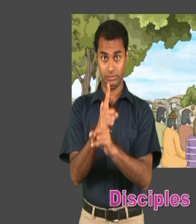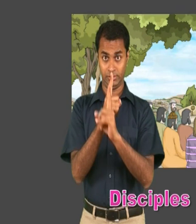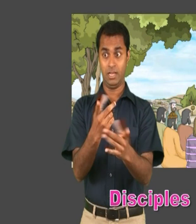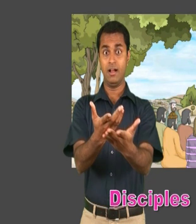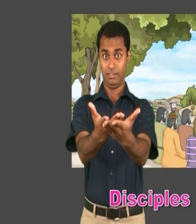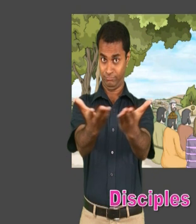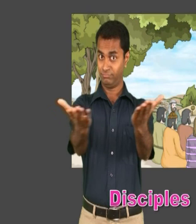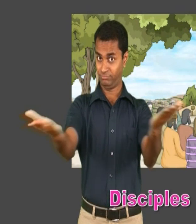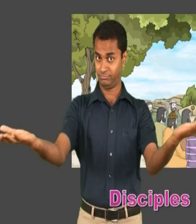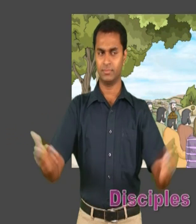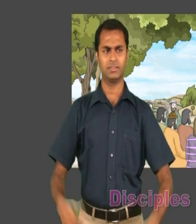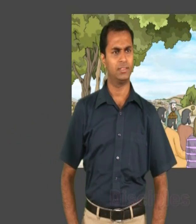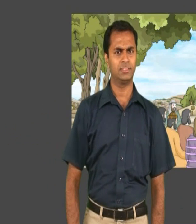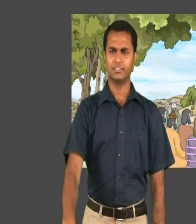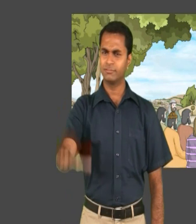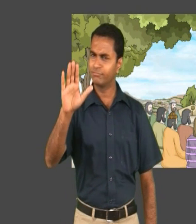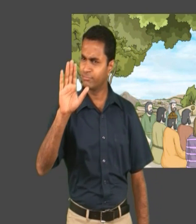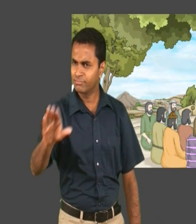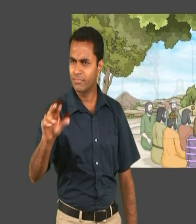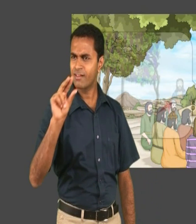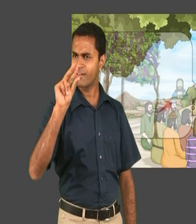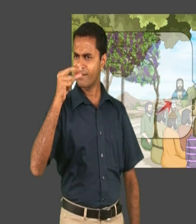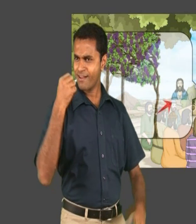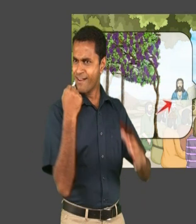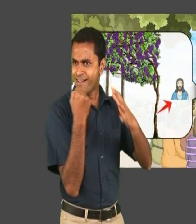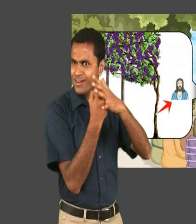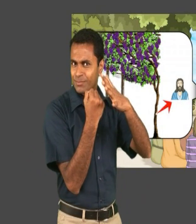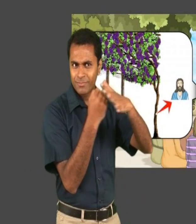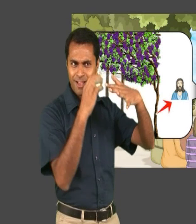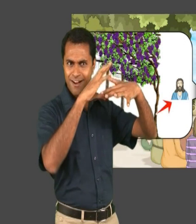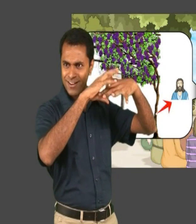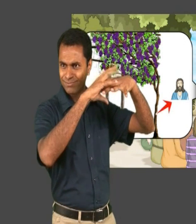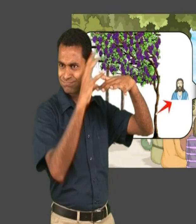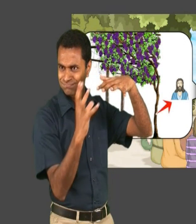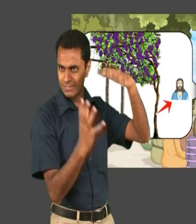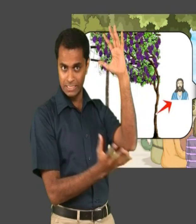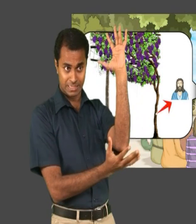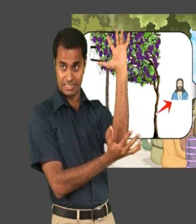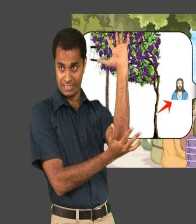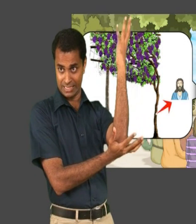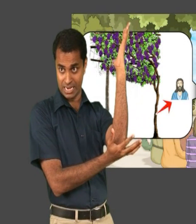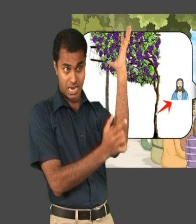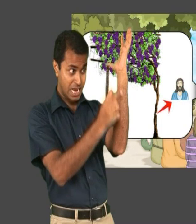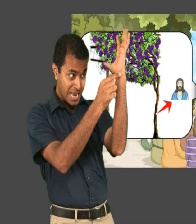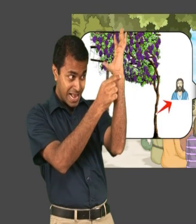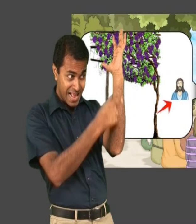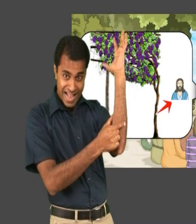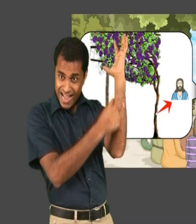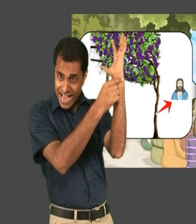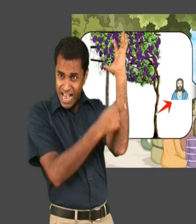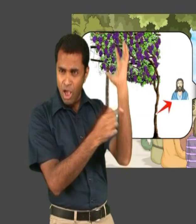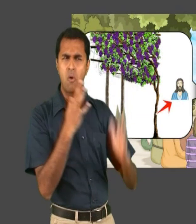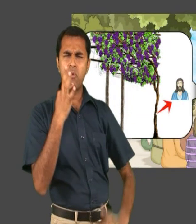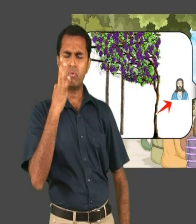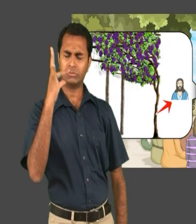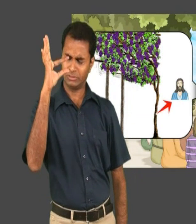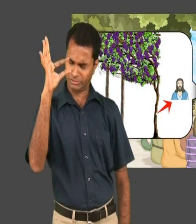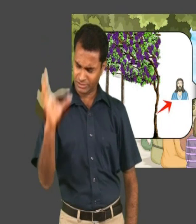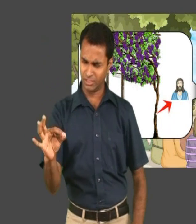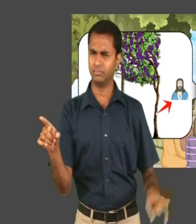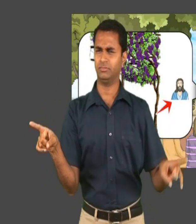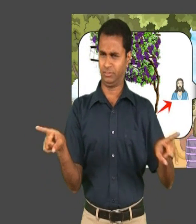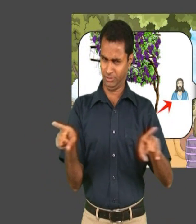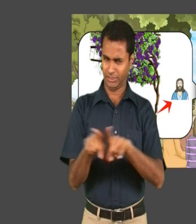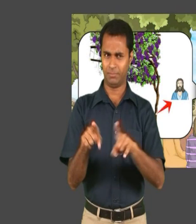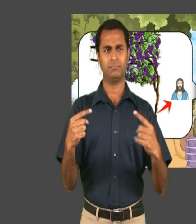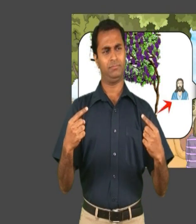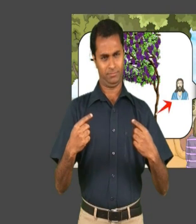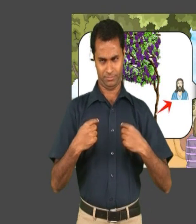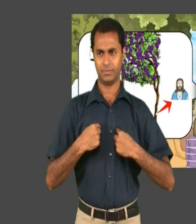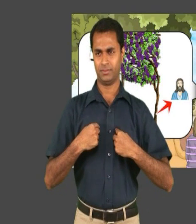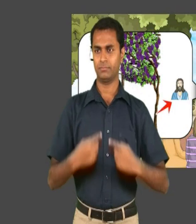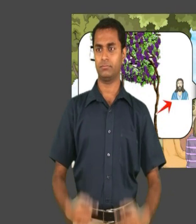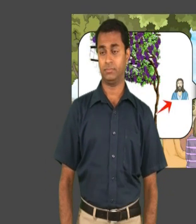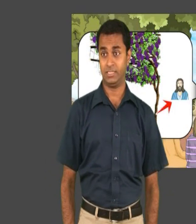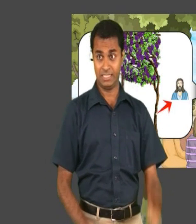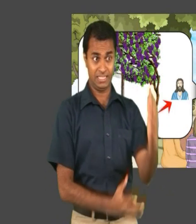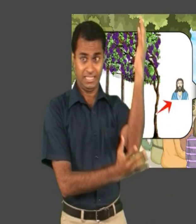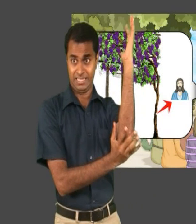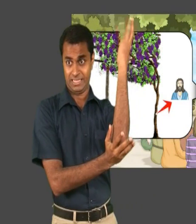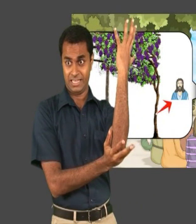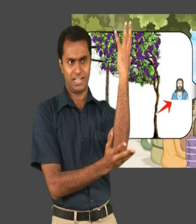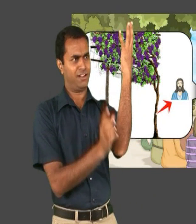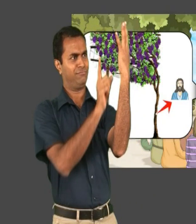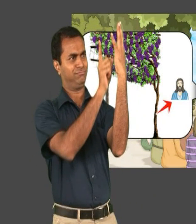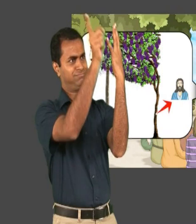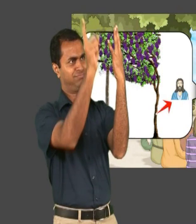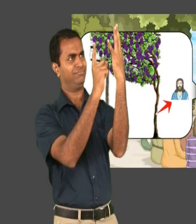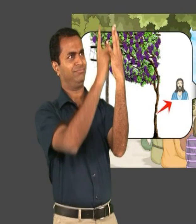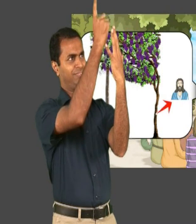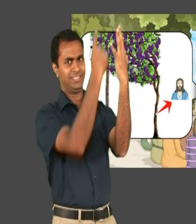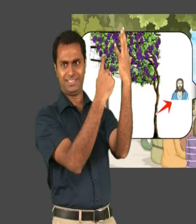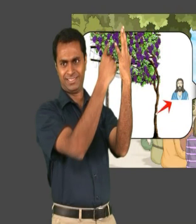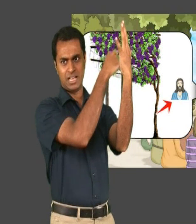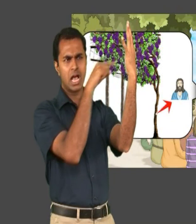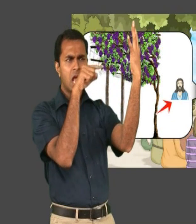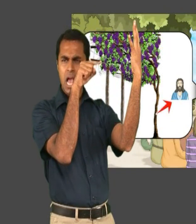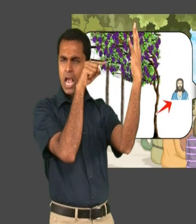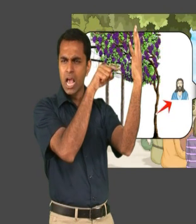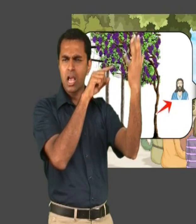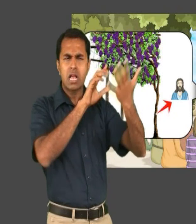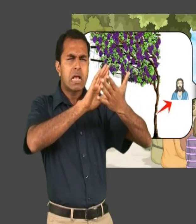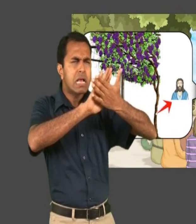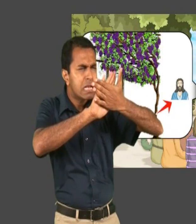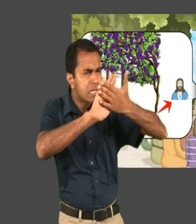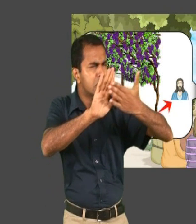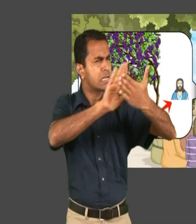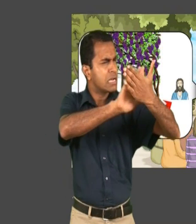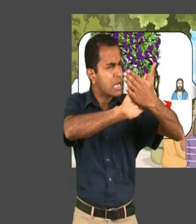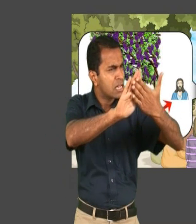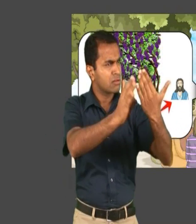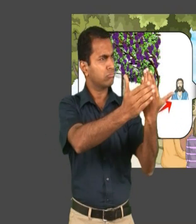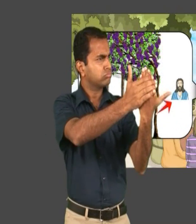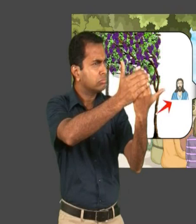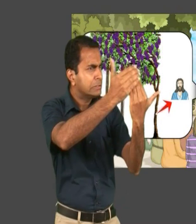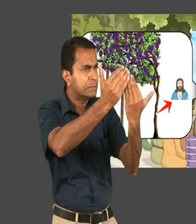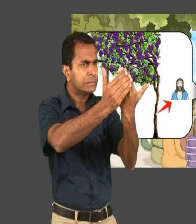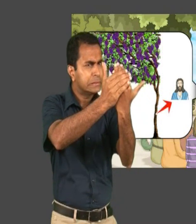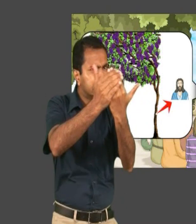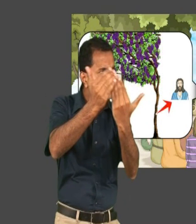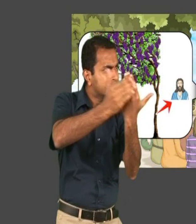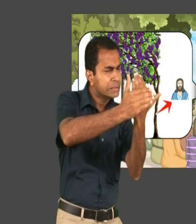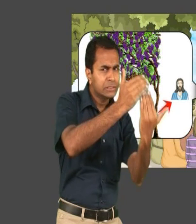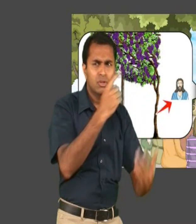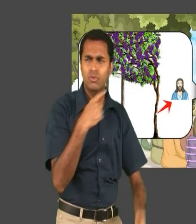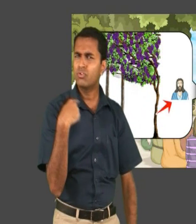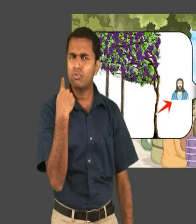“I am the true vine, and My Father is the keeper of the vineyard.